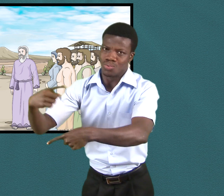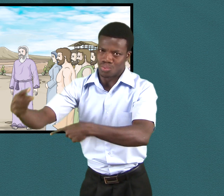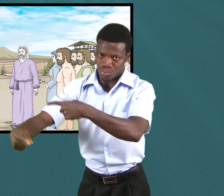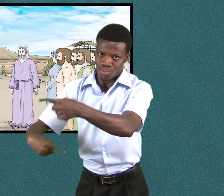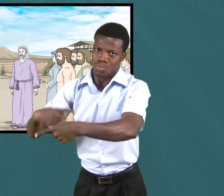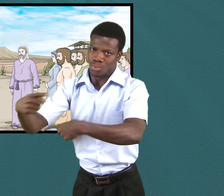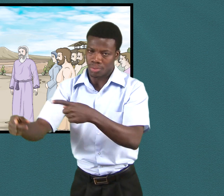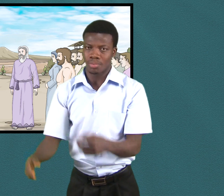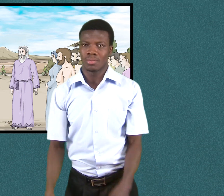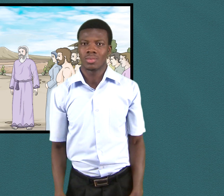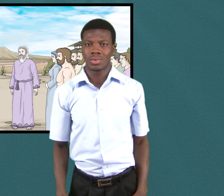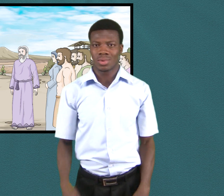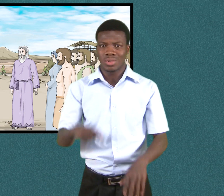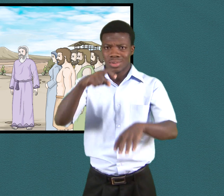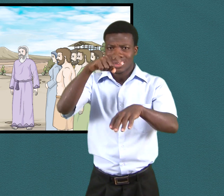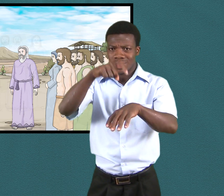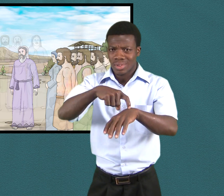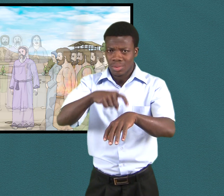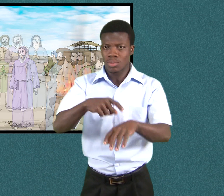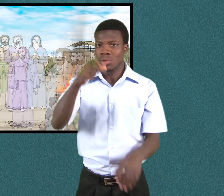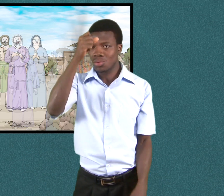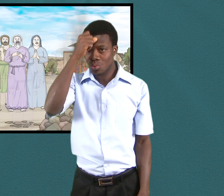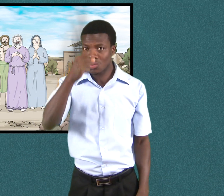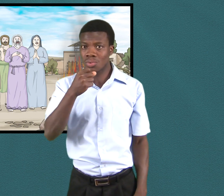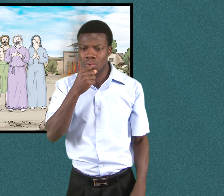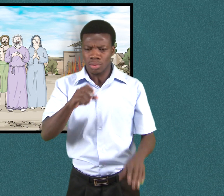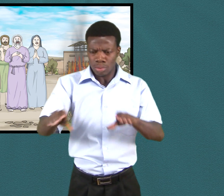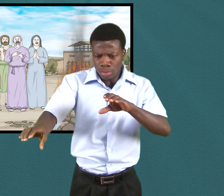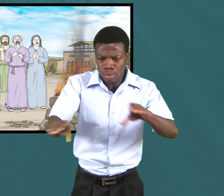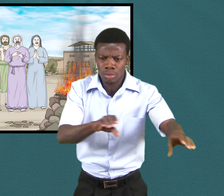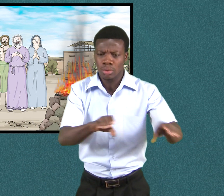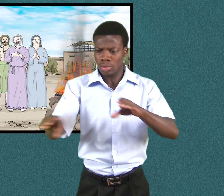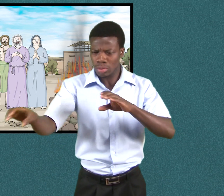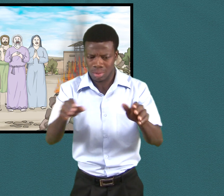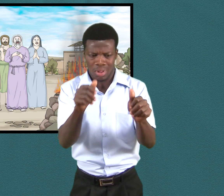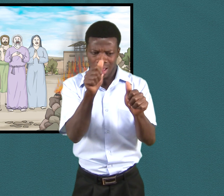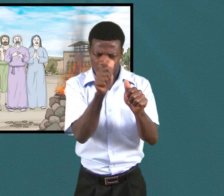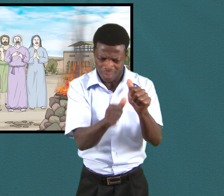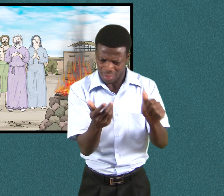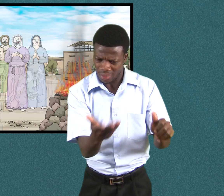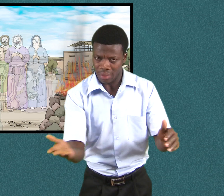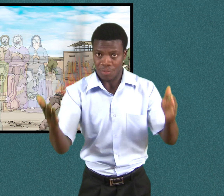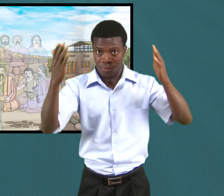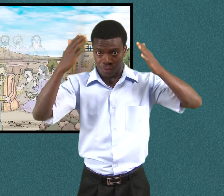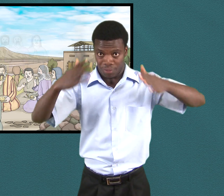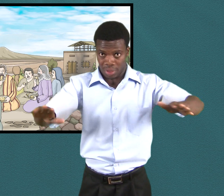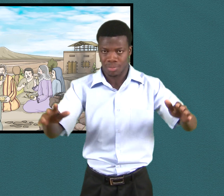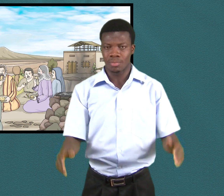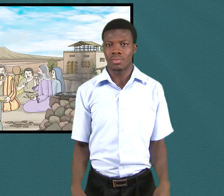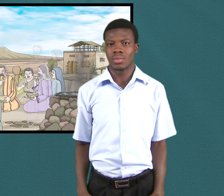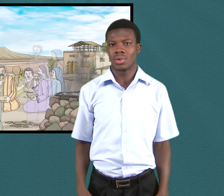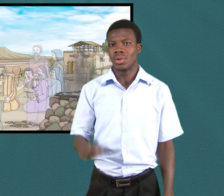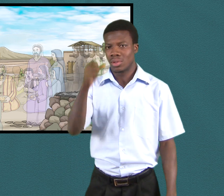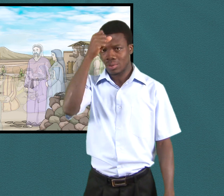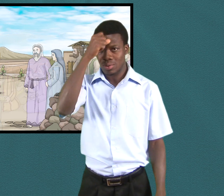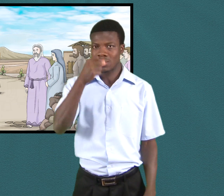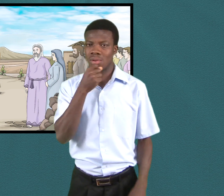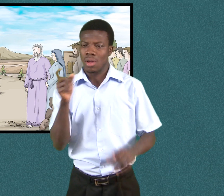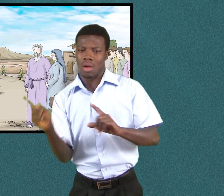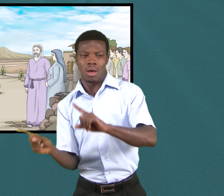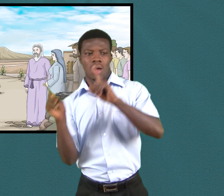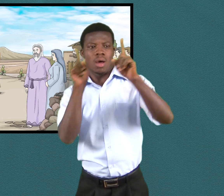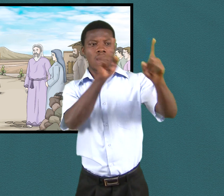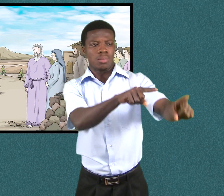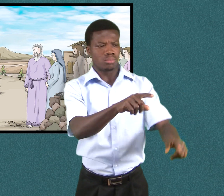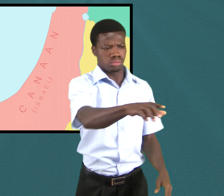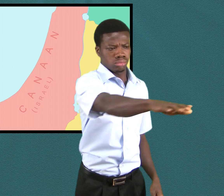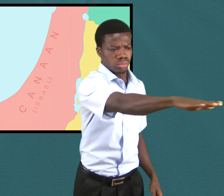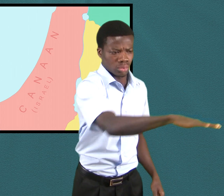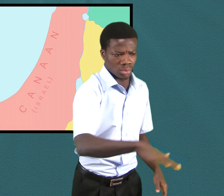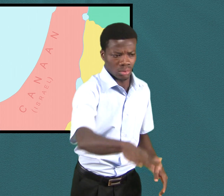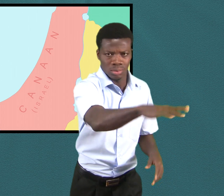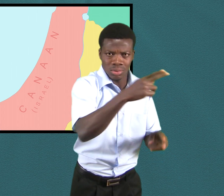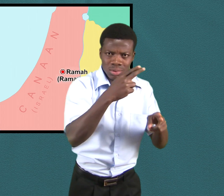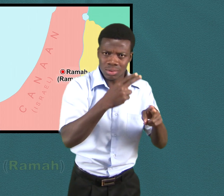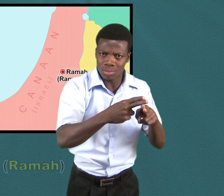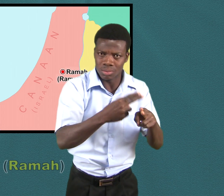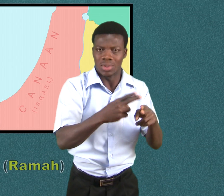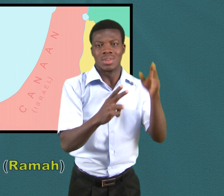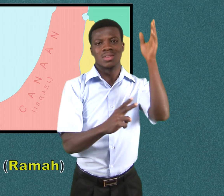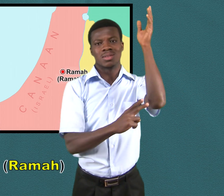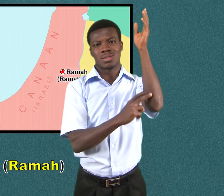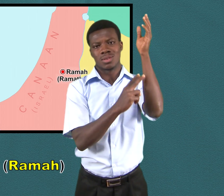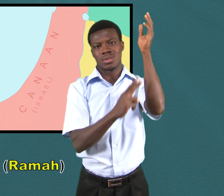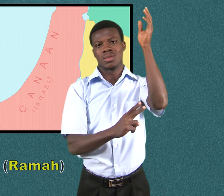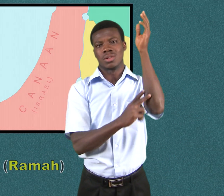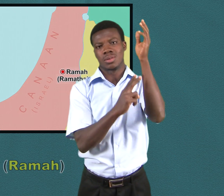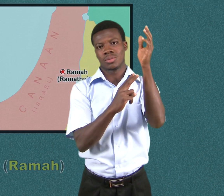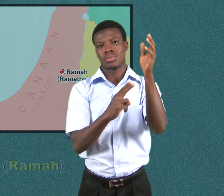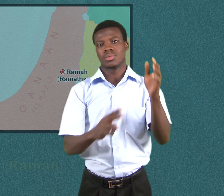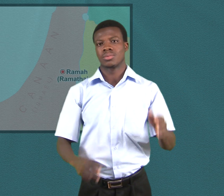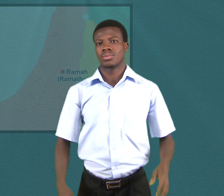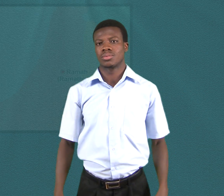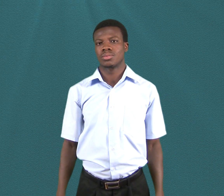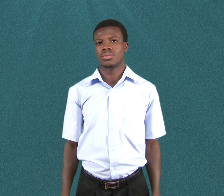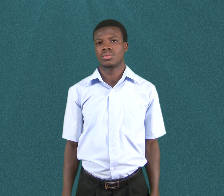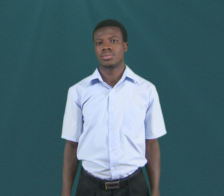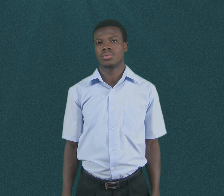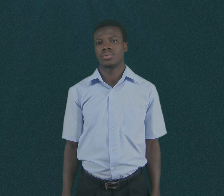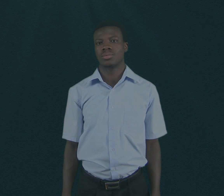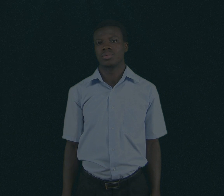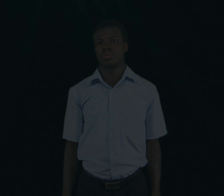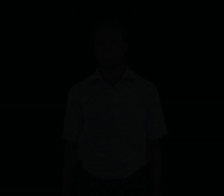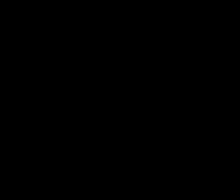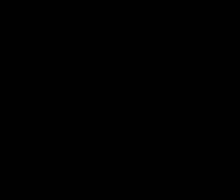So Samuel took the horn of oil and anointed him in the presence of his brothers, and the Spirit of the LORD rushed upon David from that day forward. Then Samuel set out and went to Ramah.